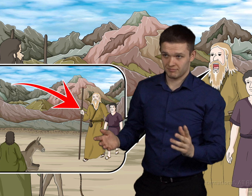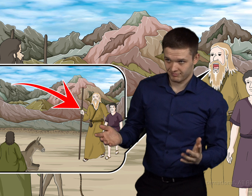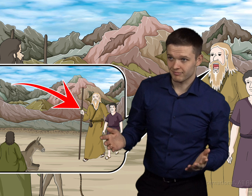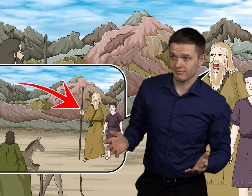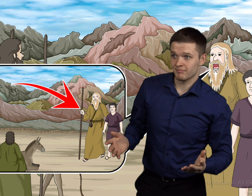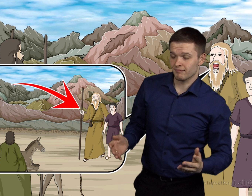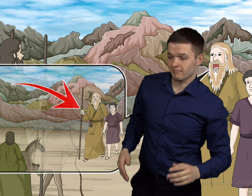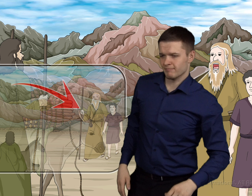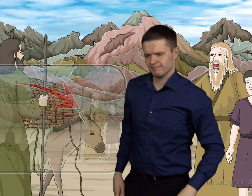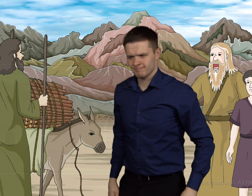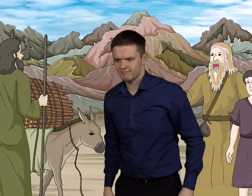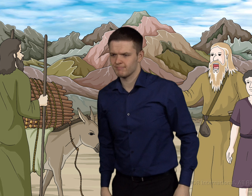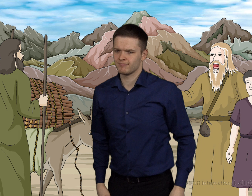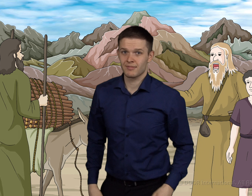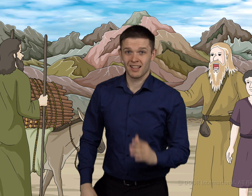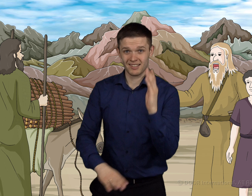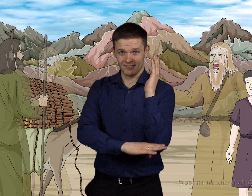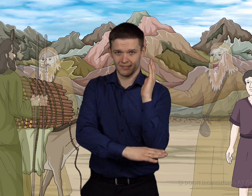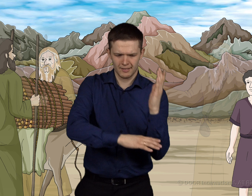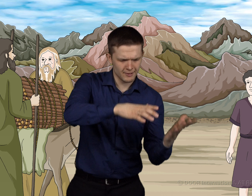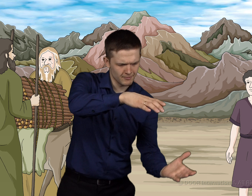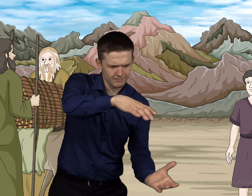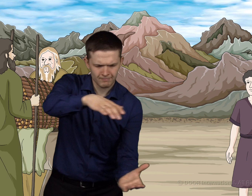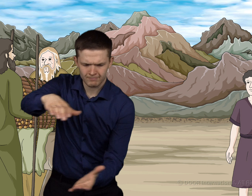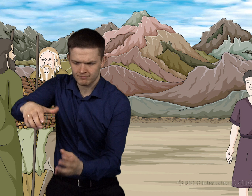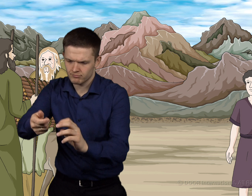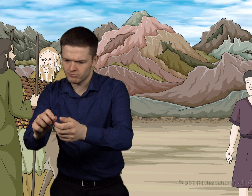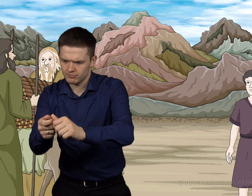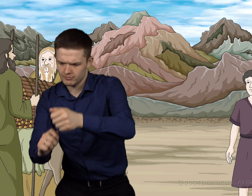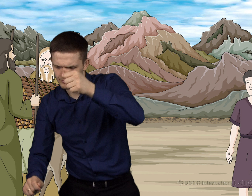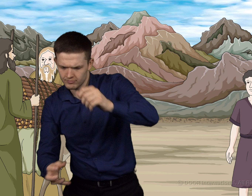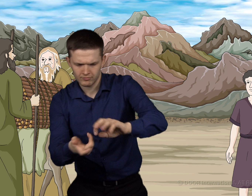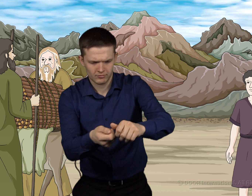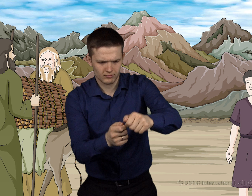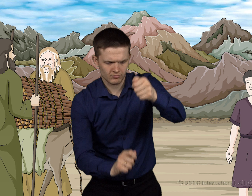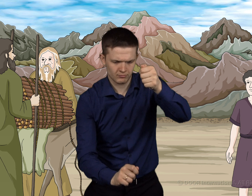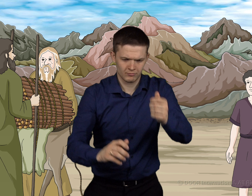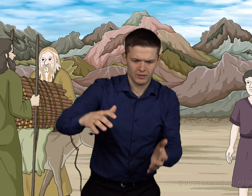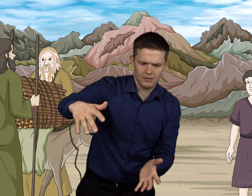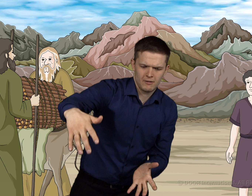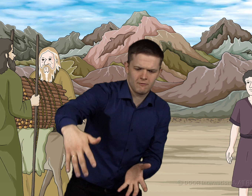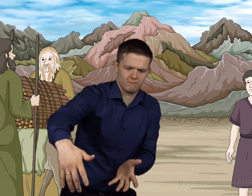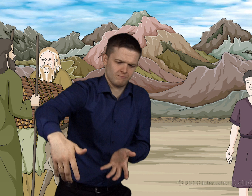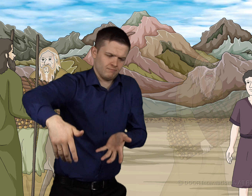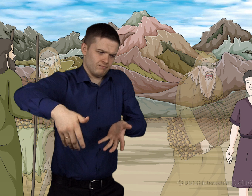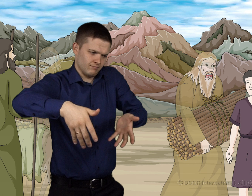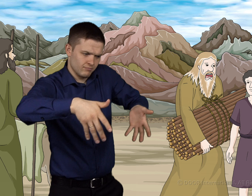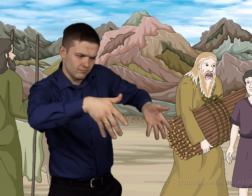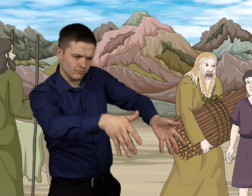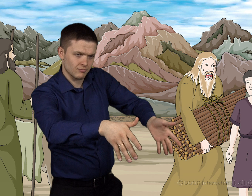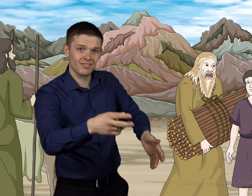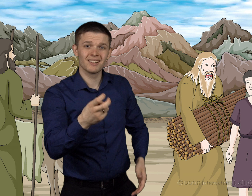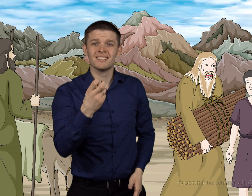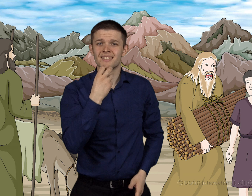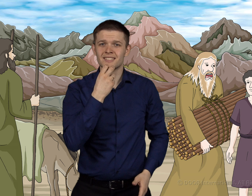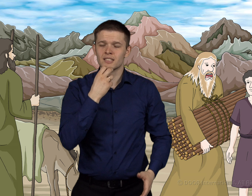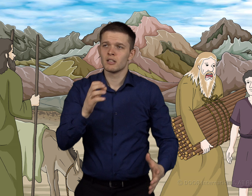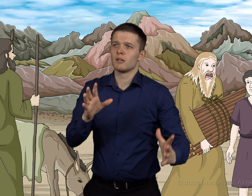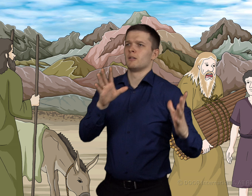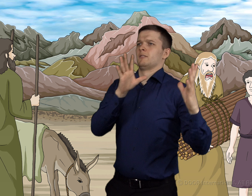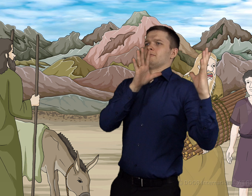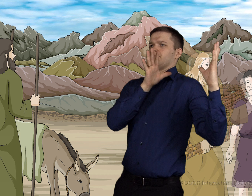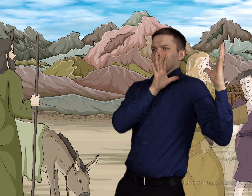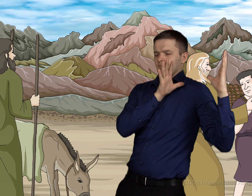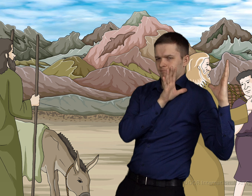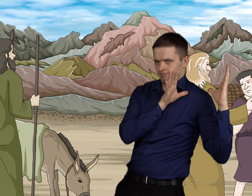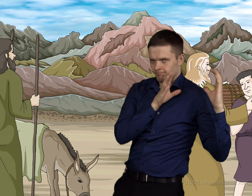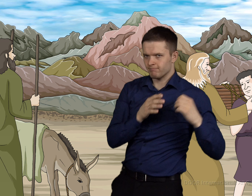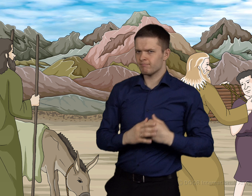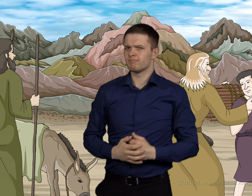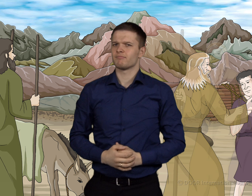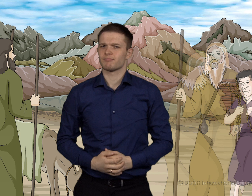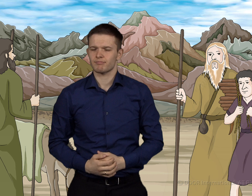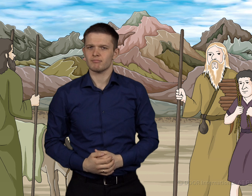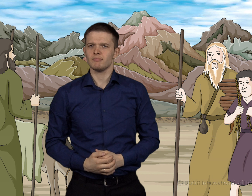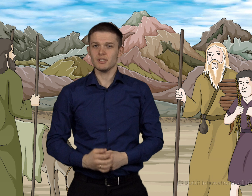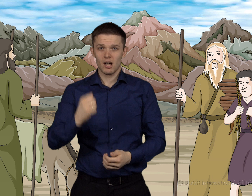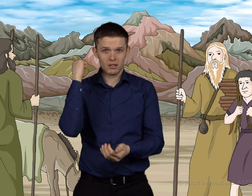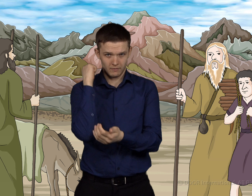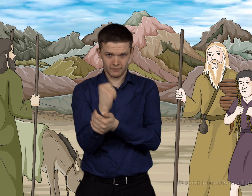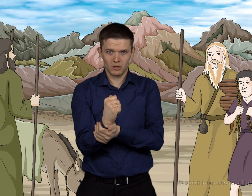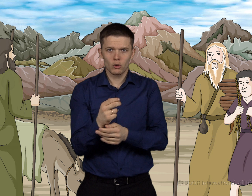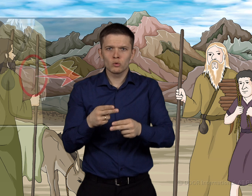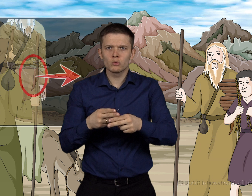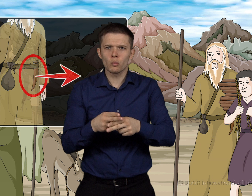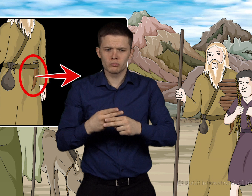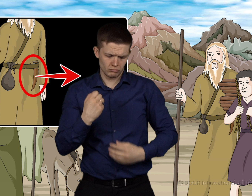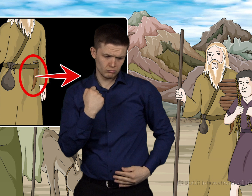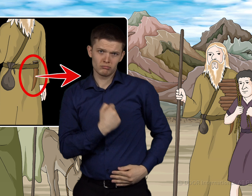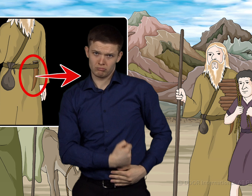Abraham took the wood for the burnt offering and placed it on his son Isaac.